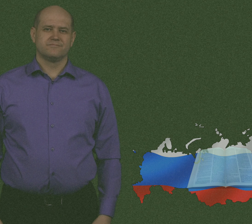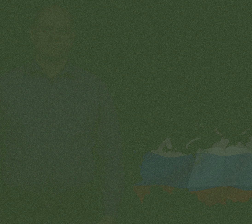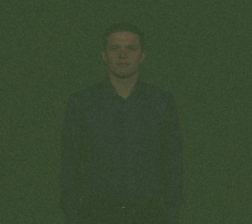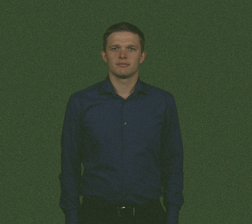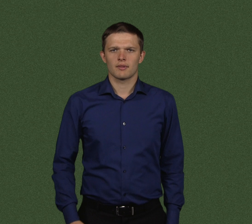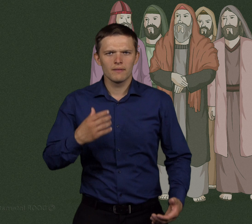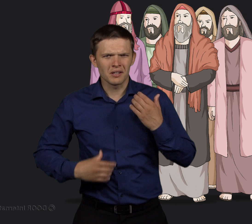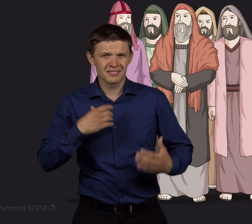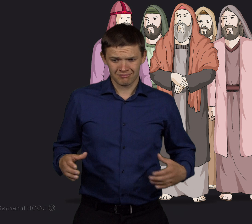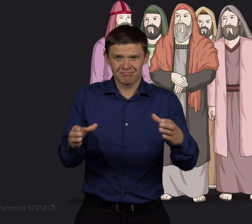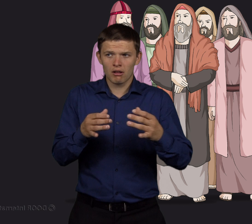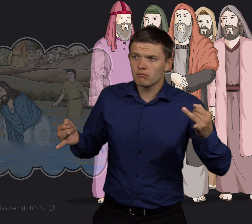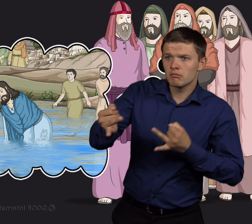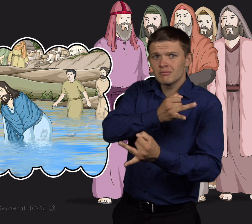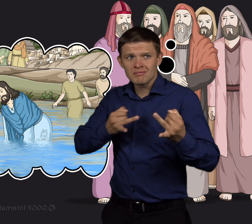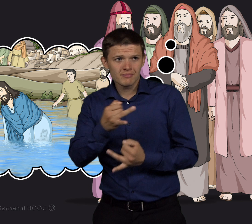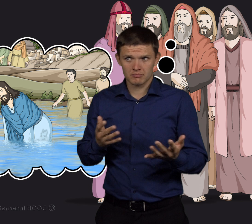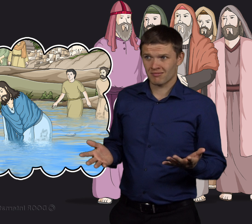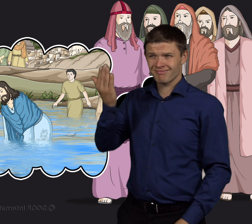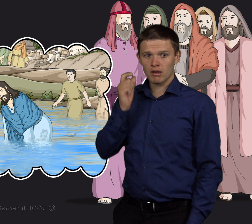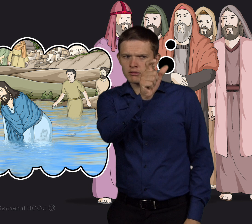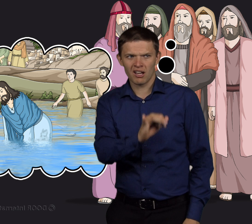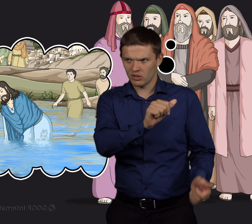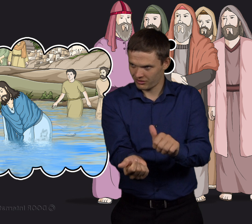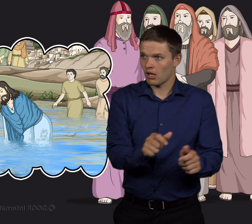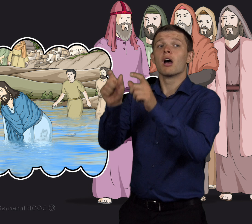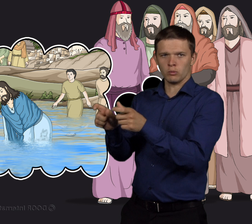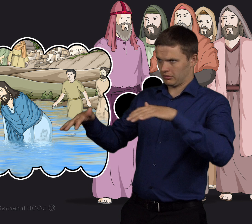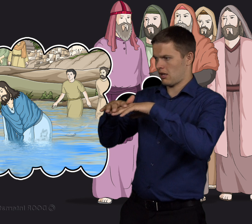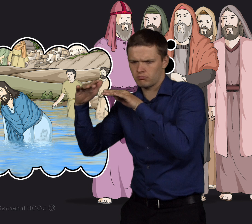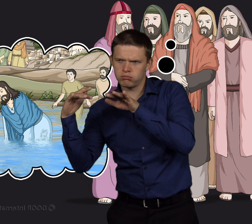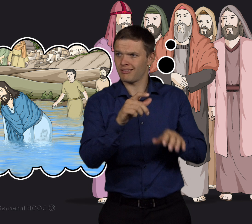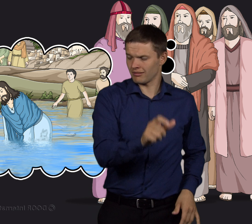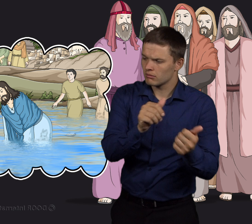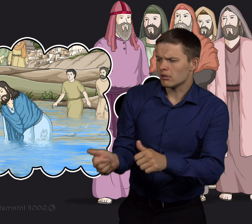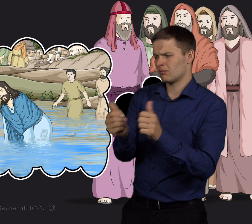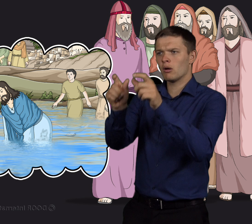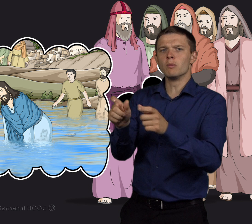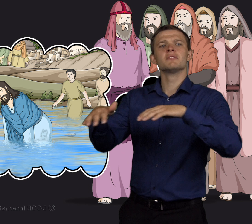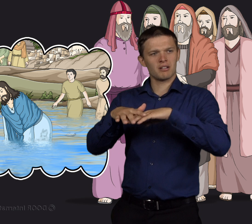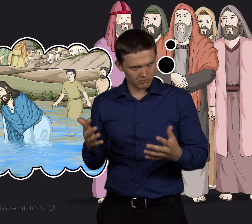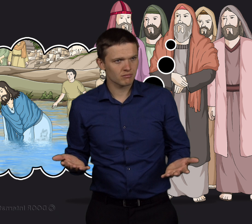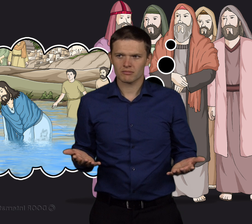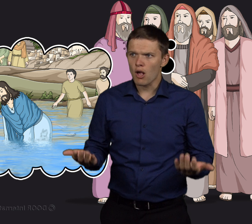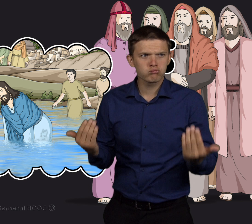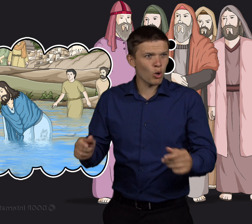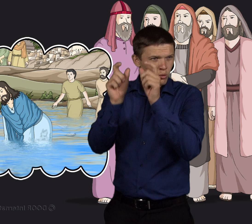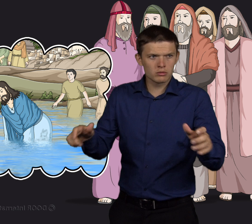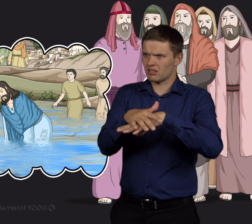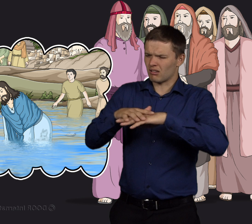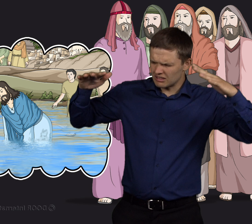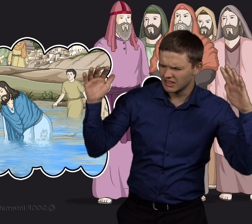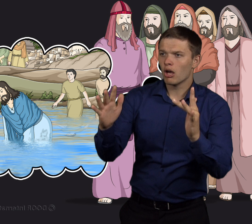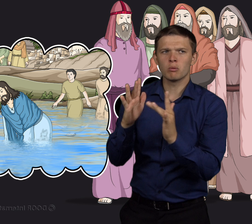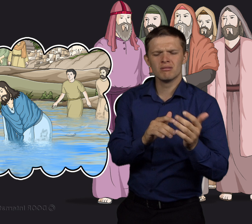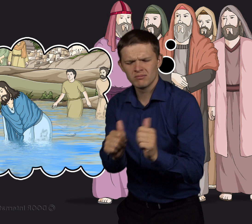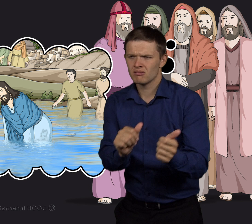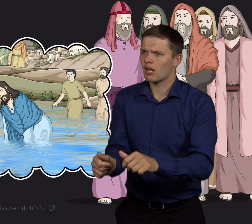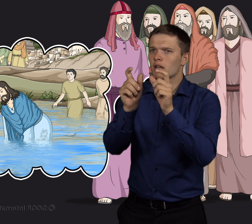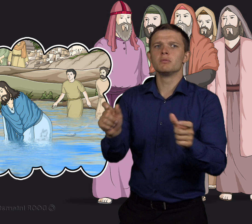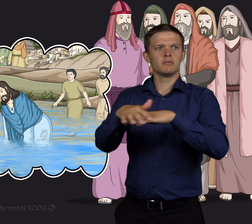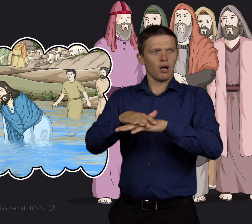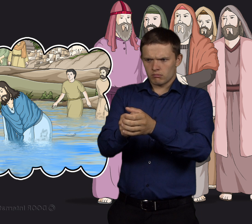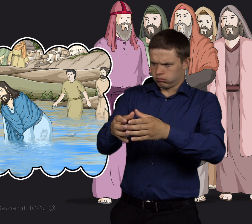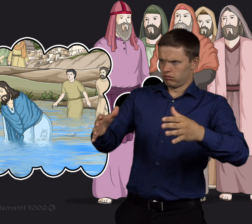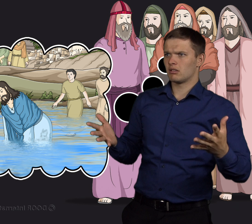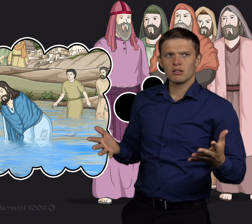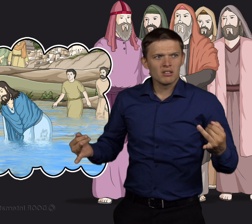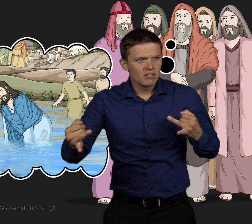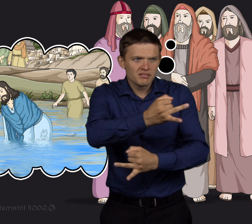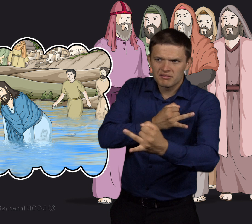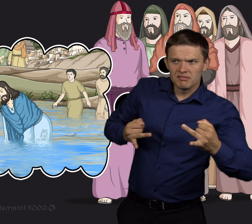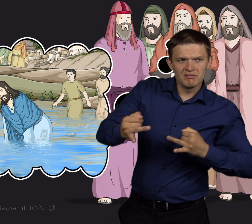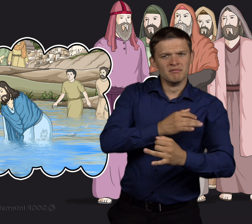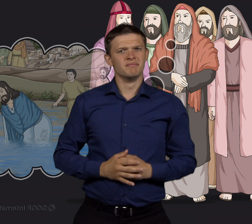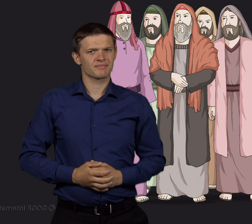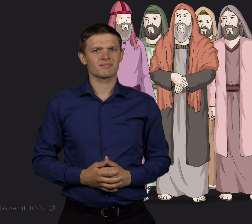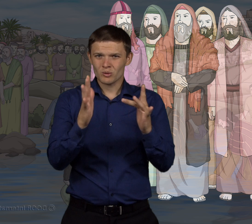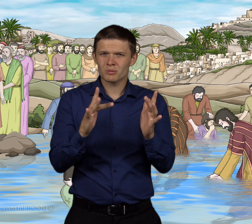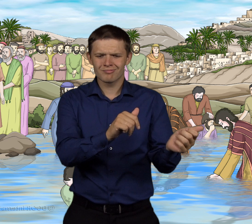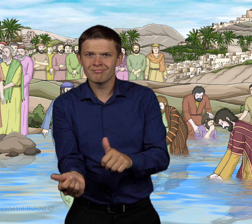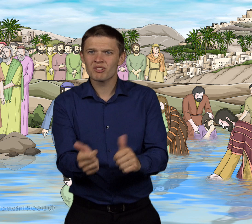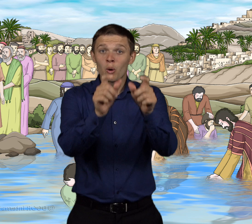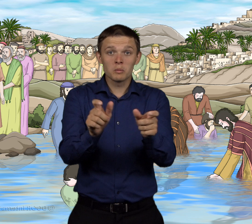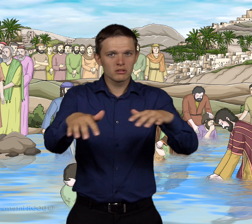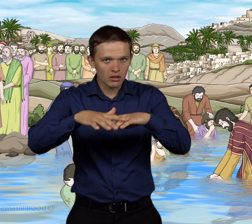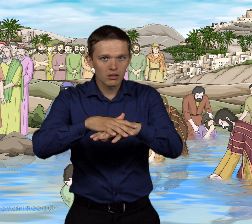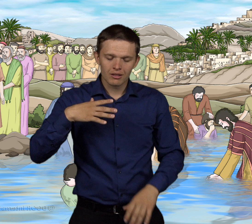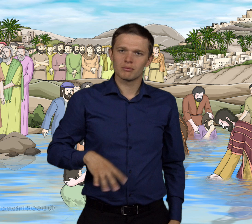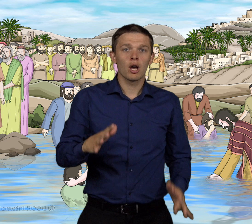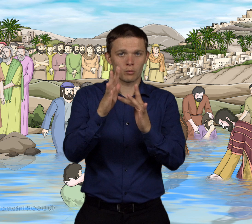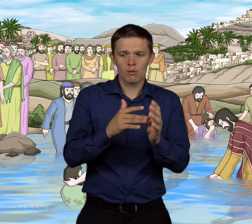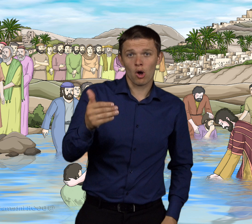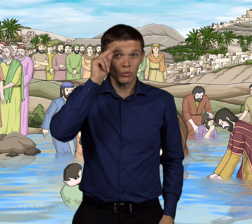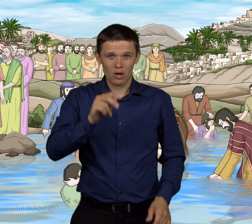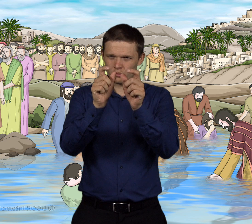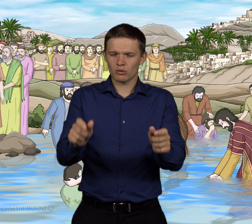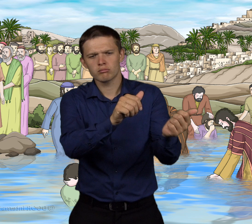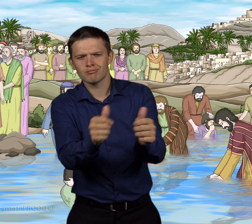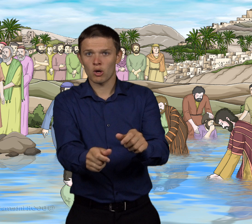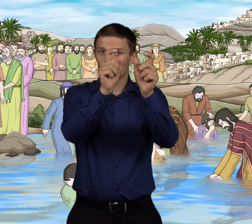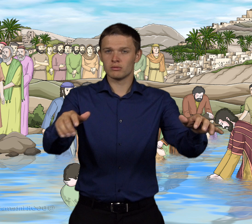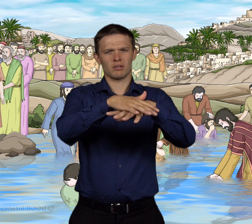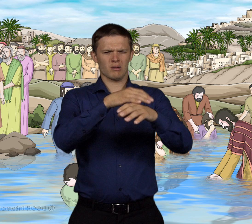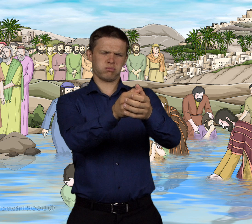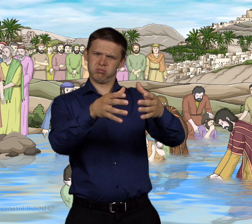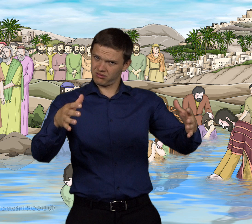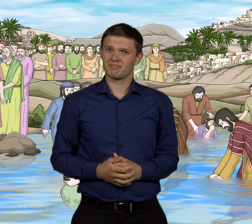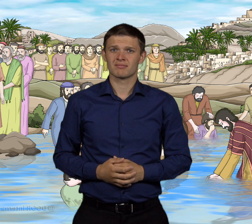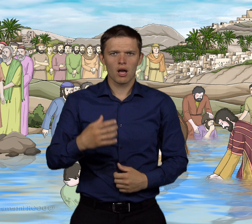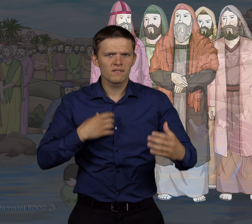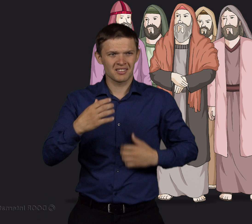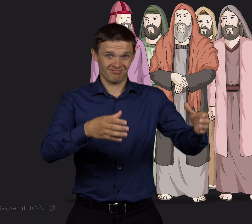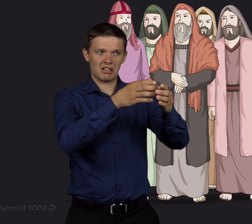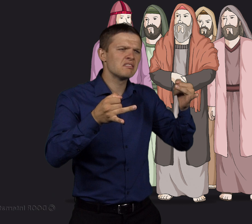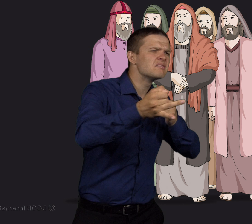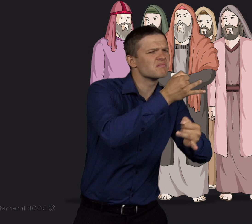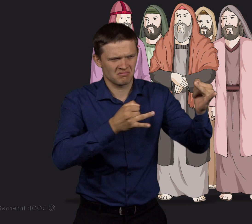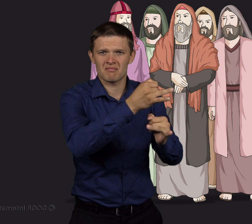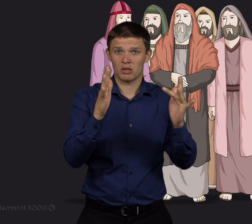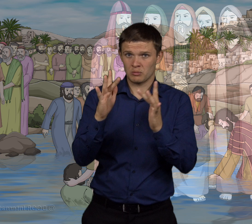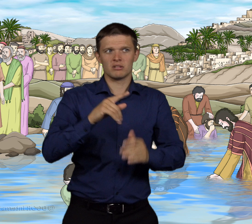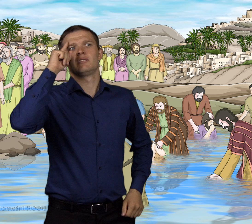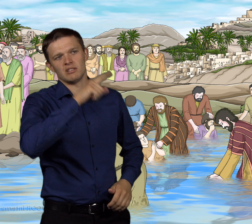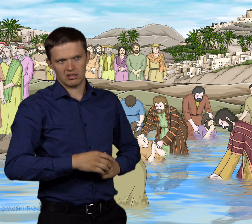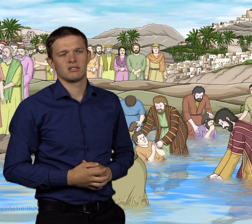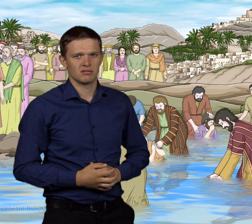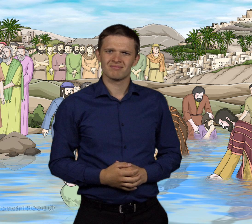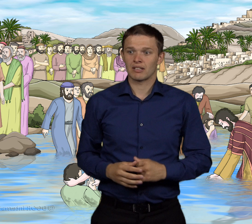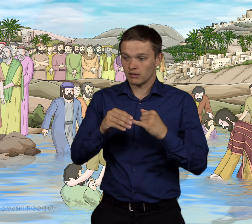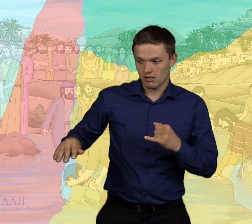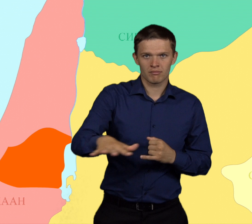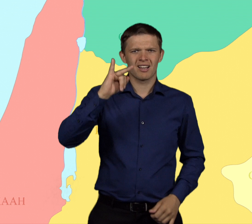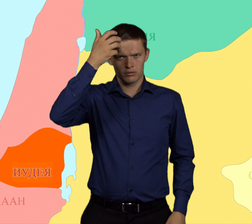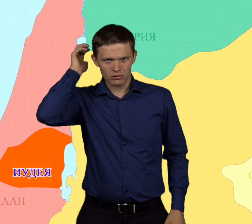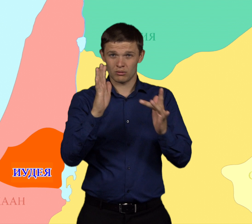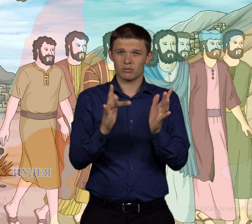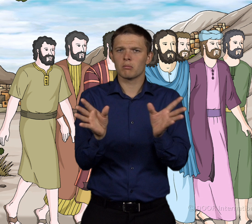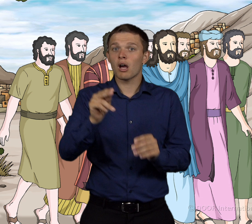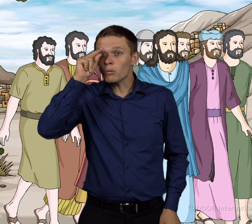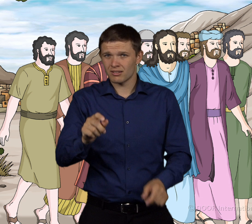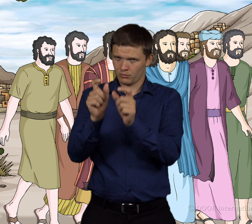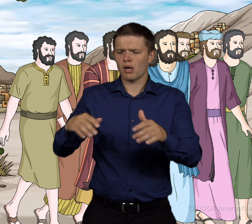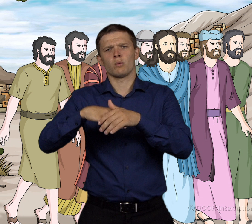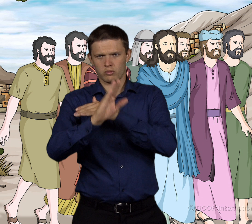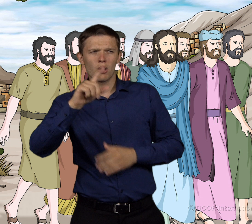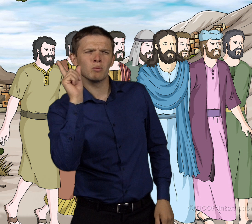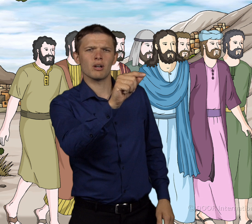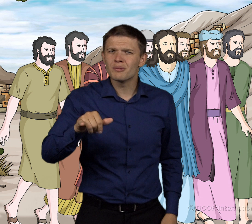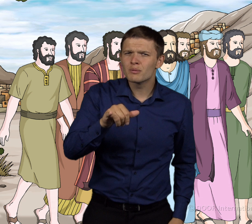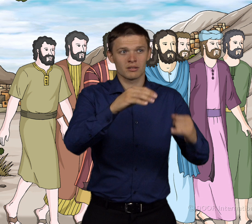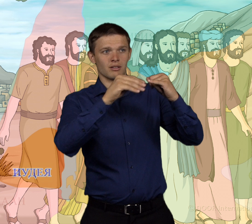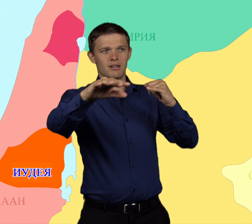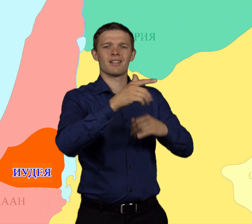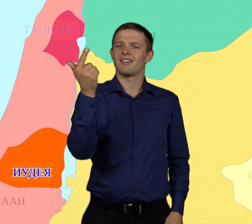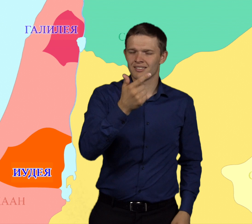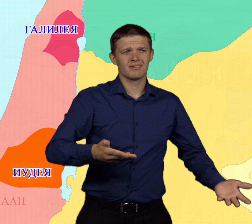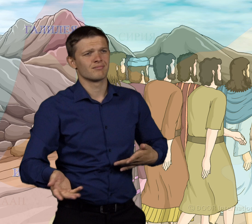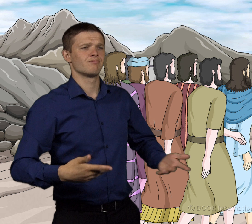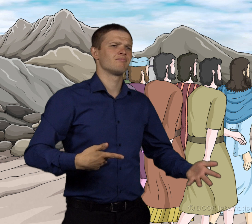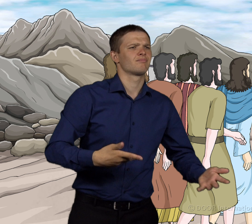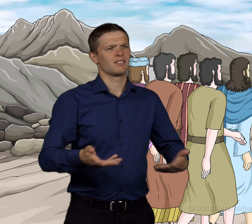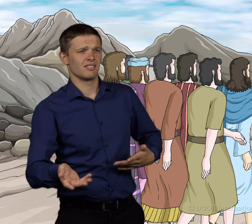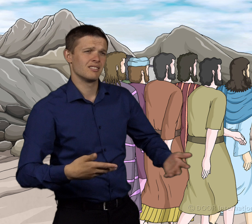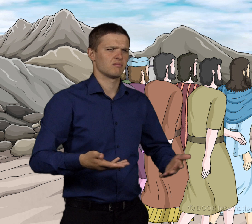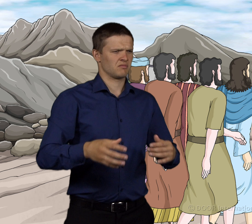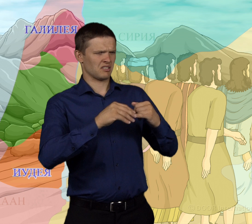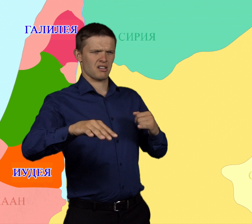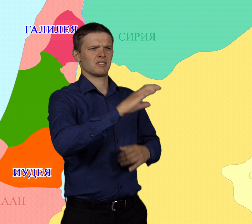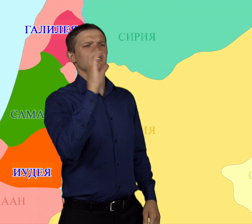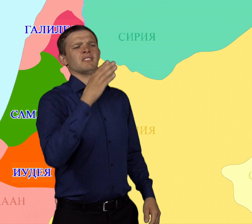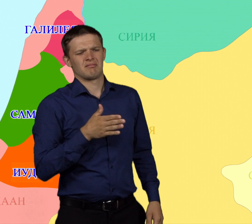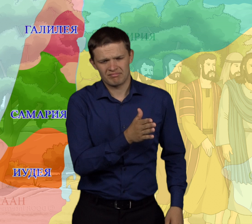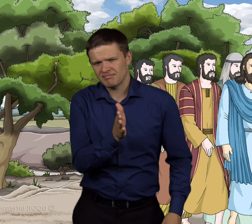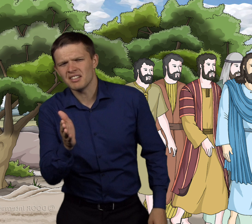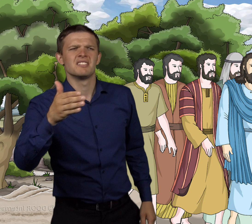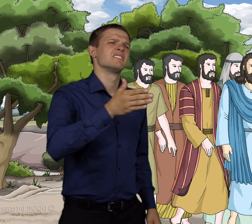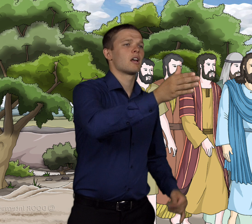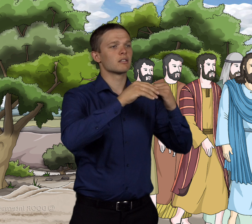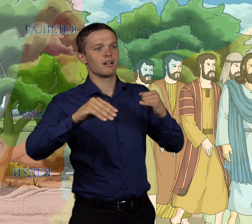When Jesus realized that the Pharisees were aware He was gaining and baptizing more disciples than John (although it was not Jesus who baptized, but His disciples), He left Judea and returned to Galilee.